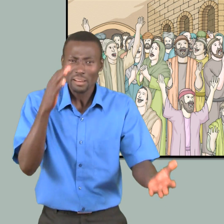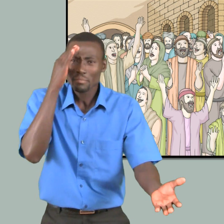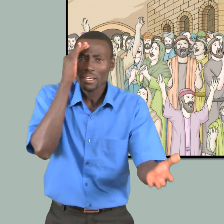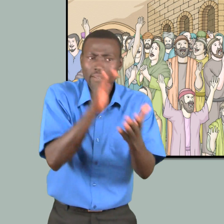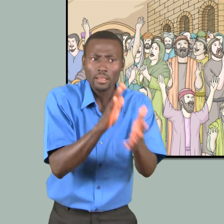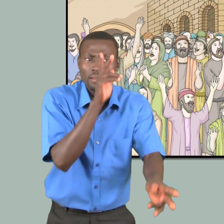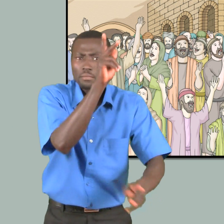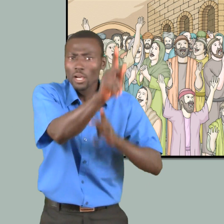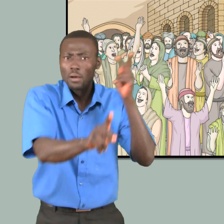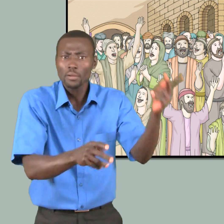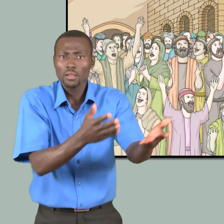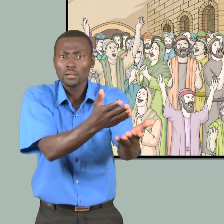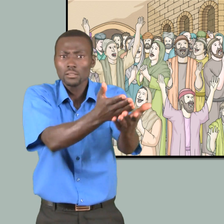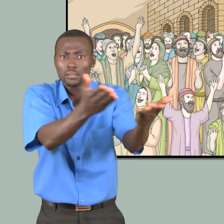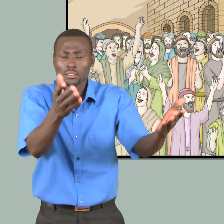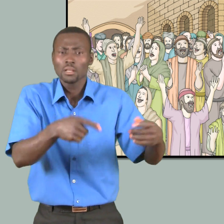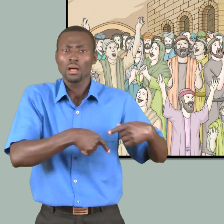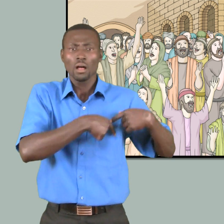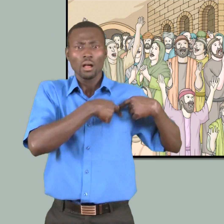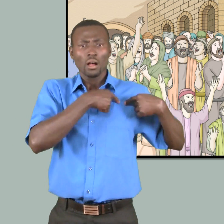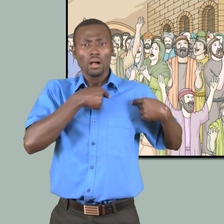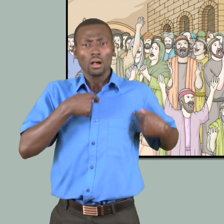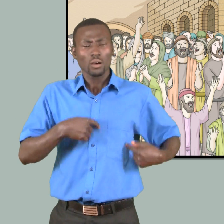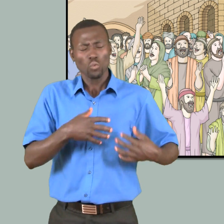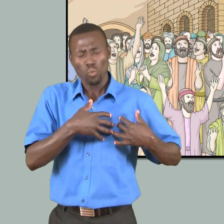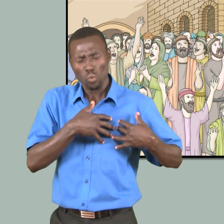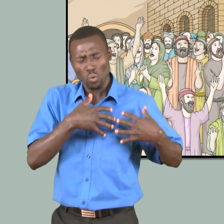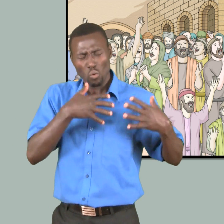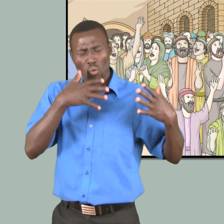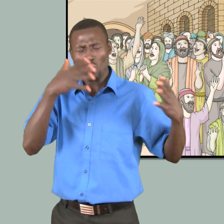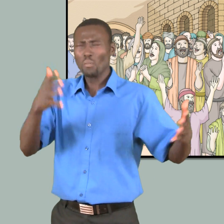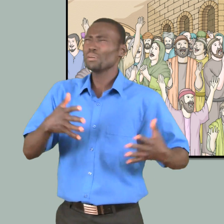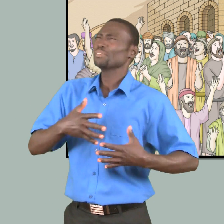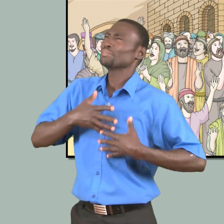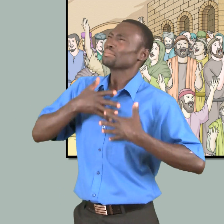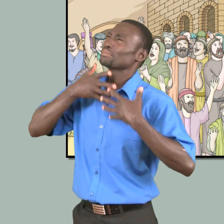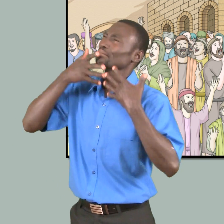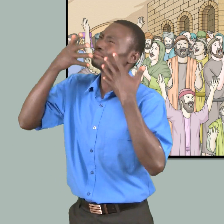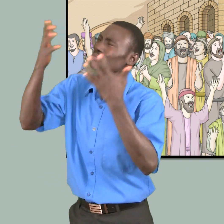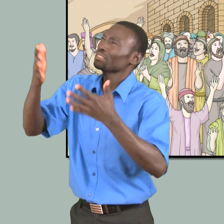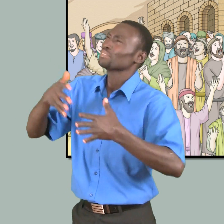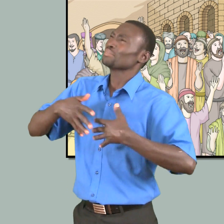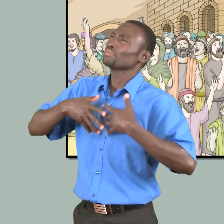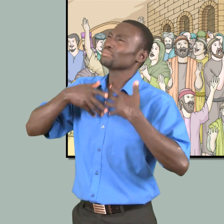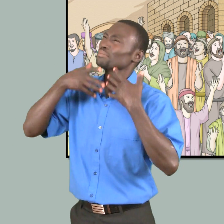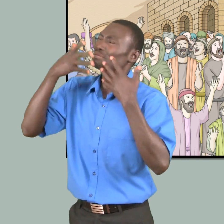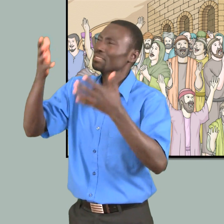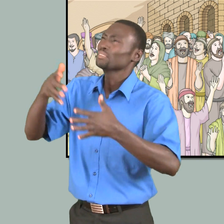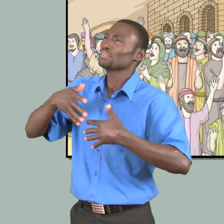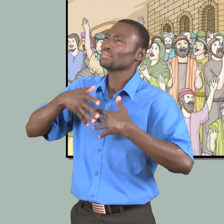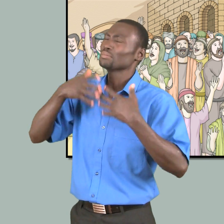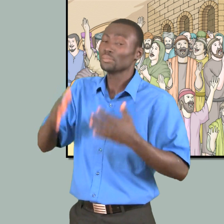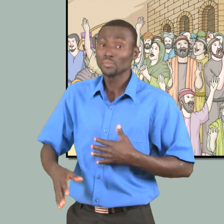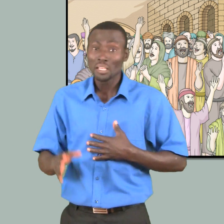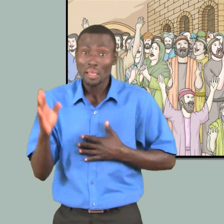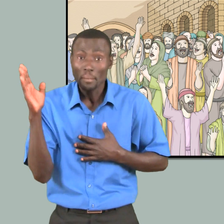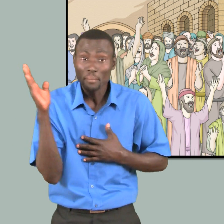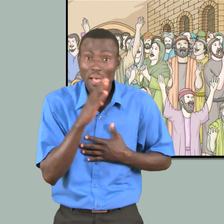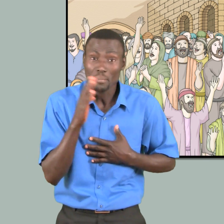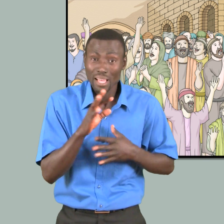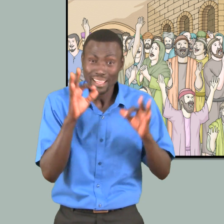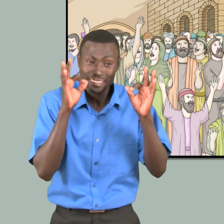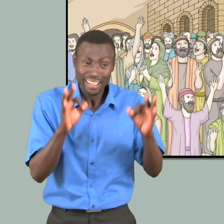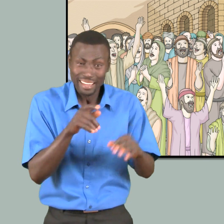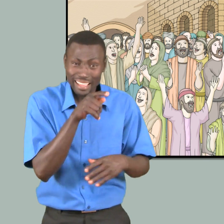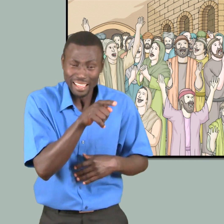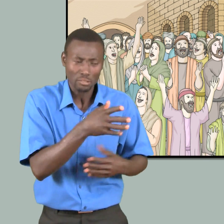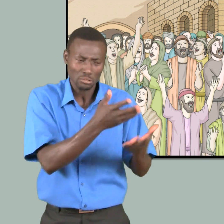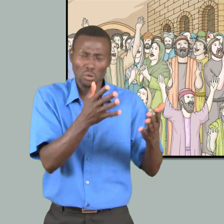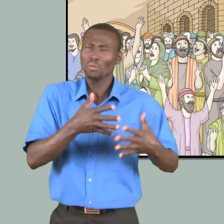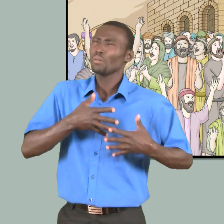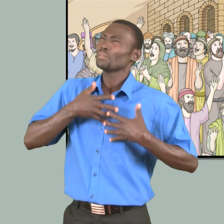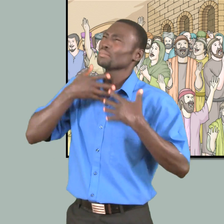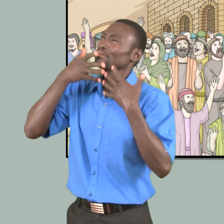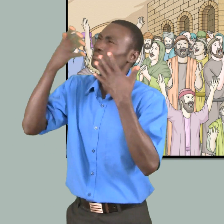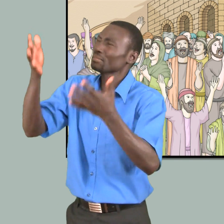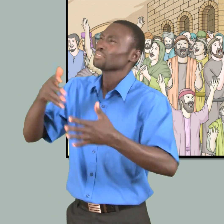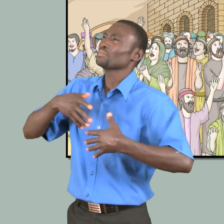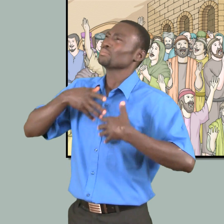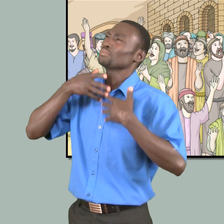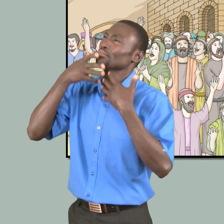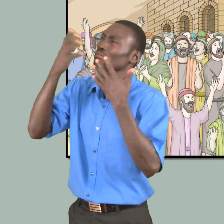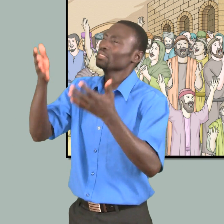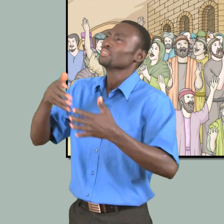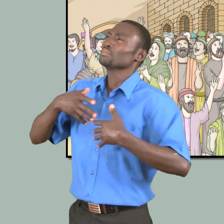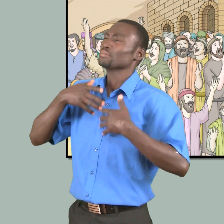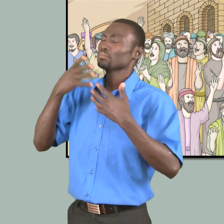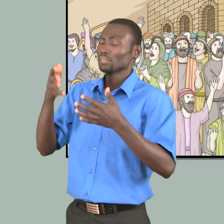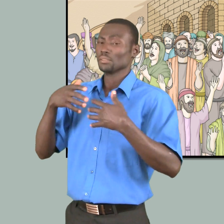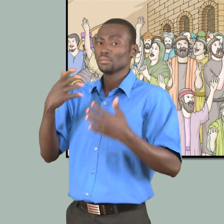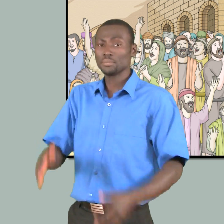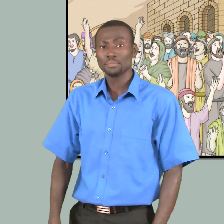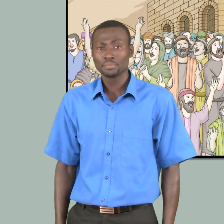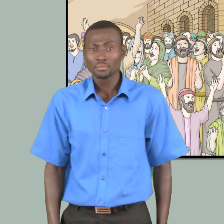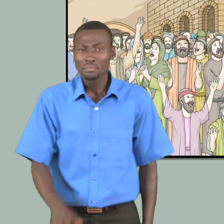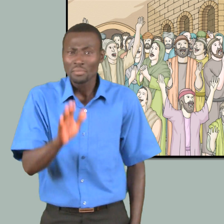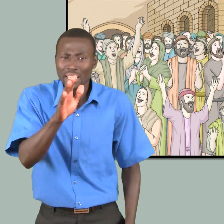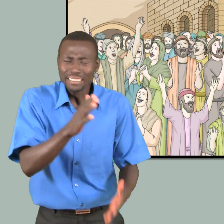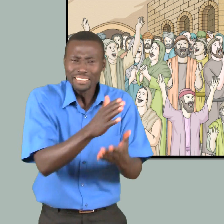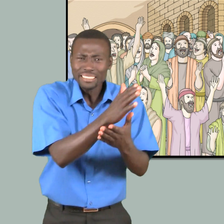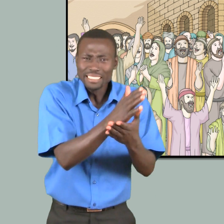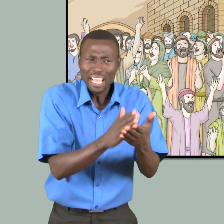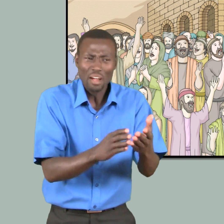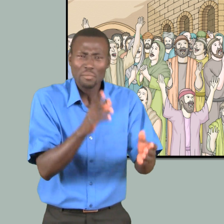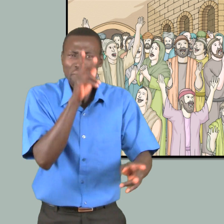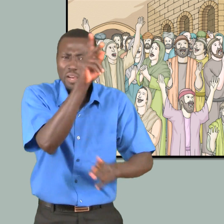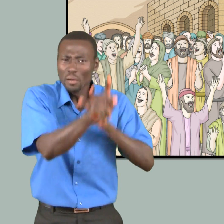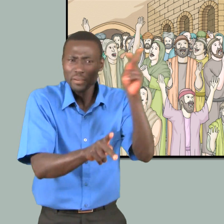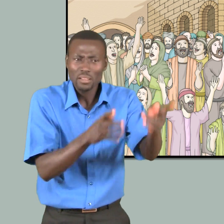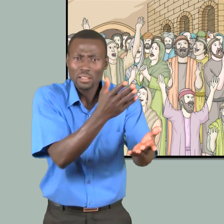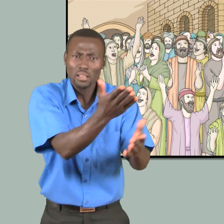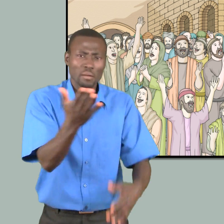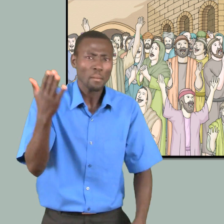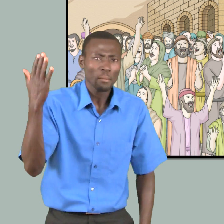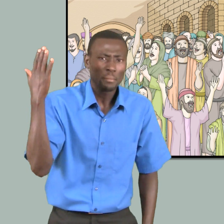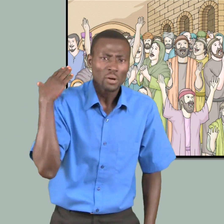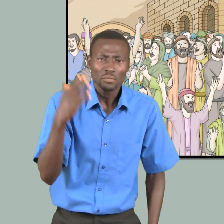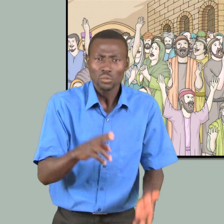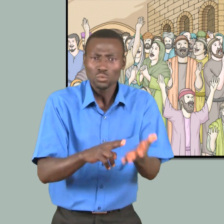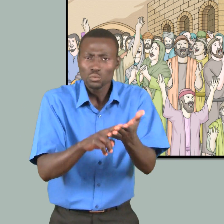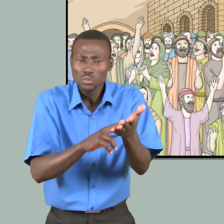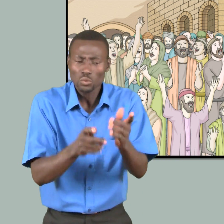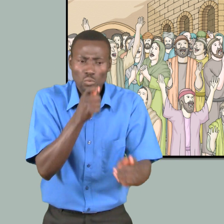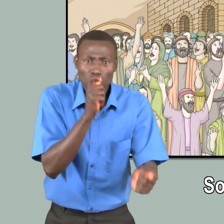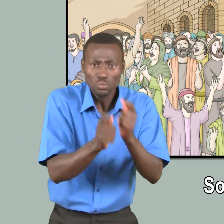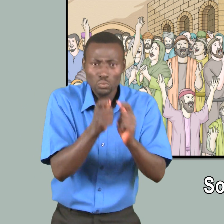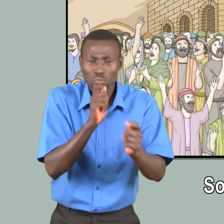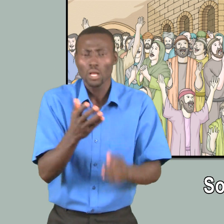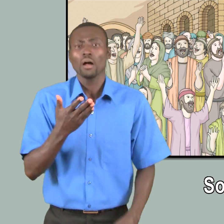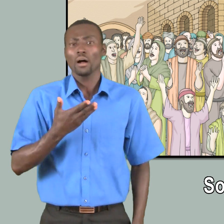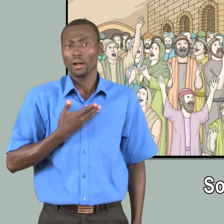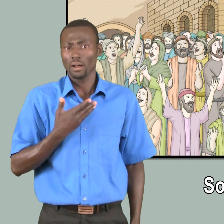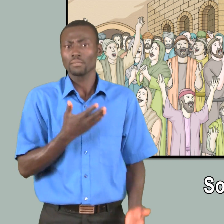Many who had believed now came forward, confessing and disclosing their deeds.